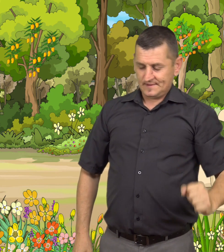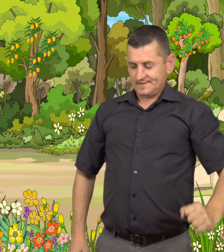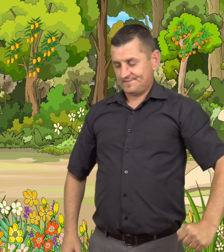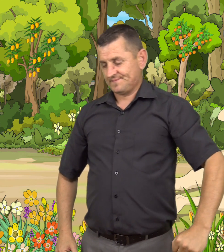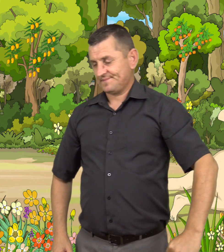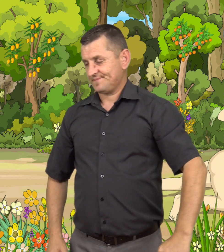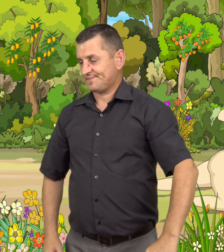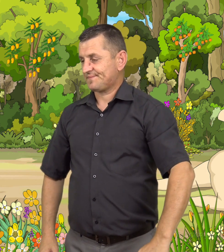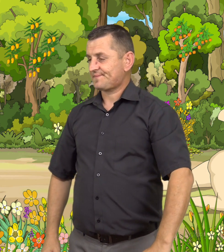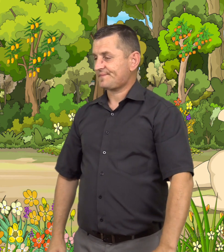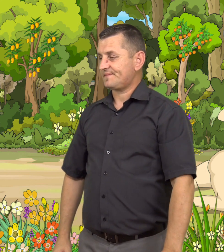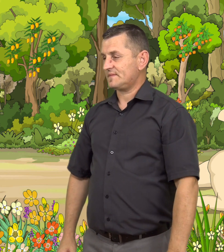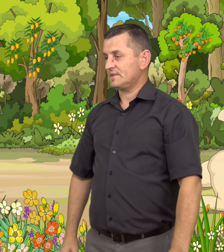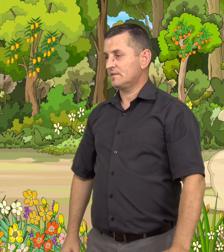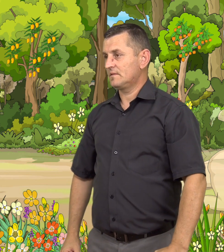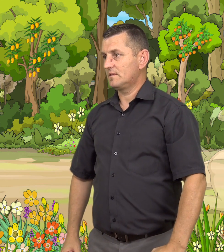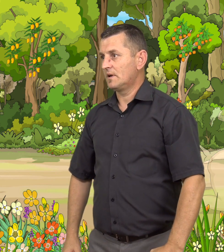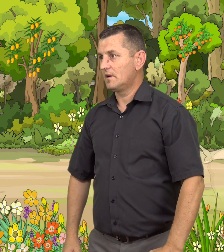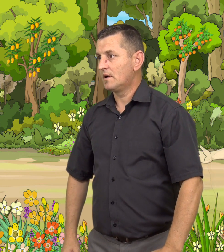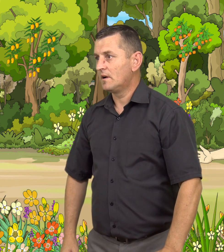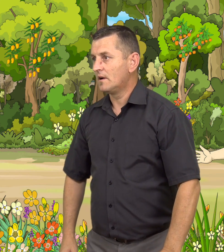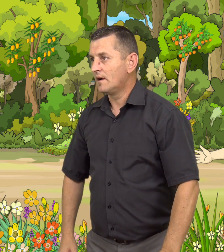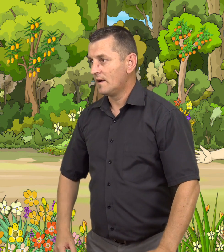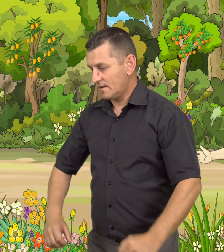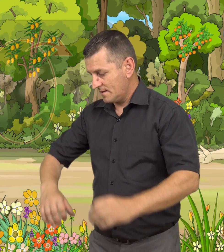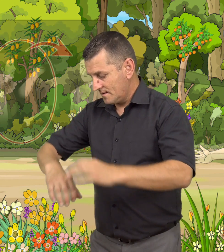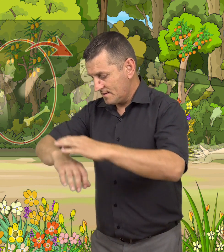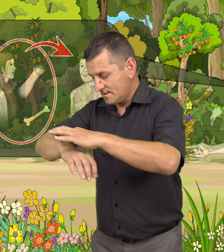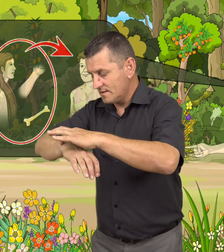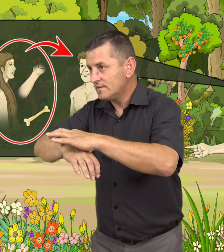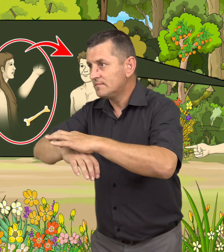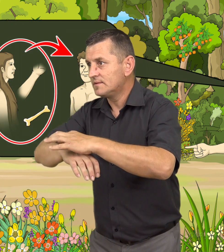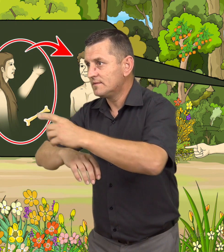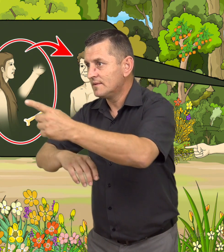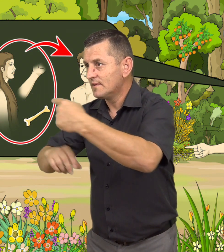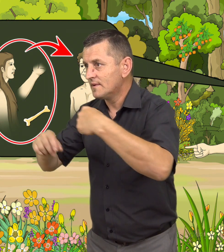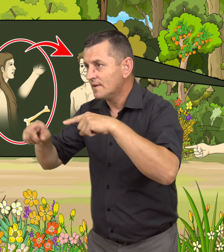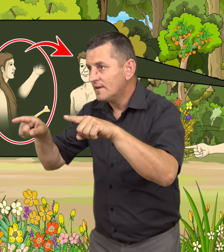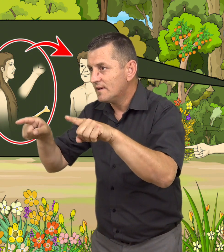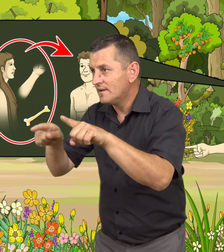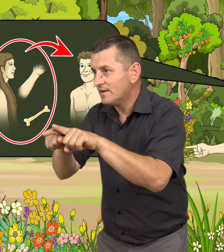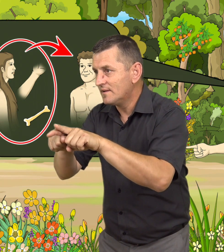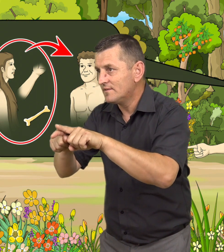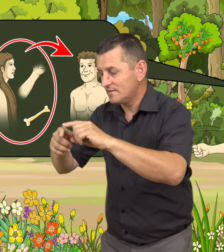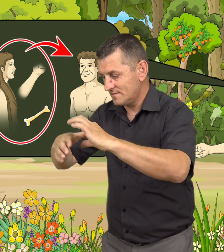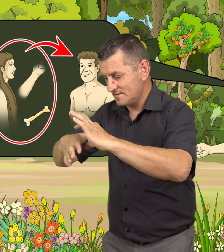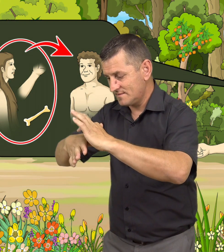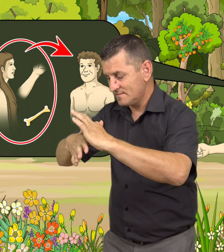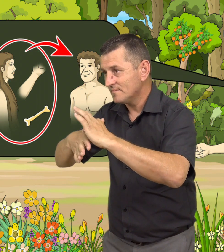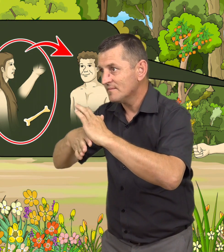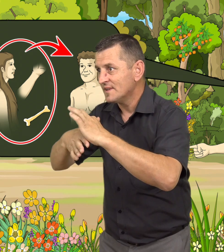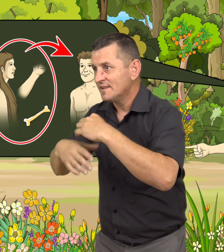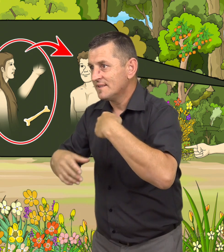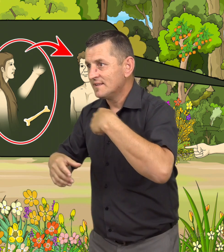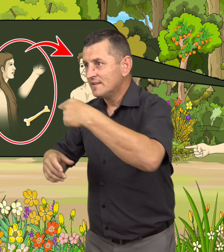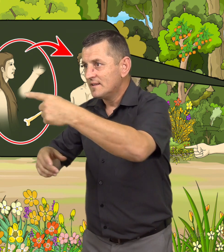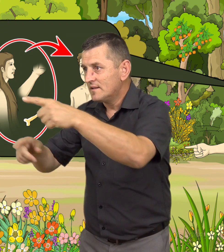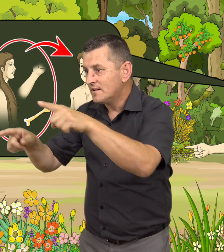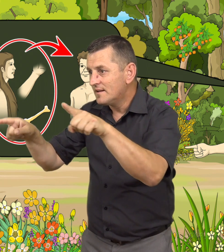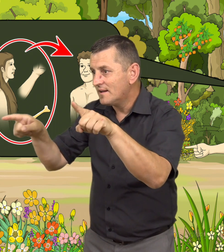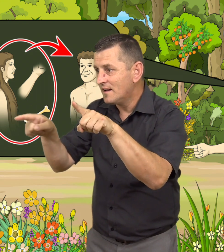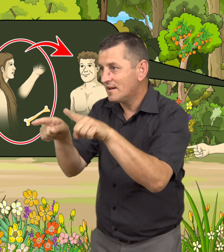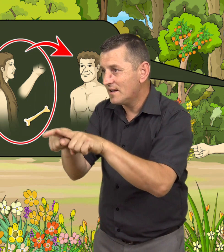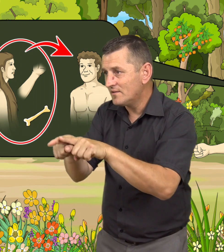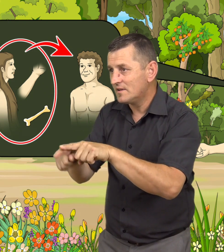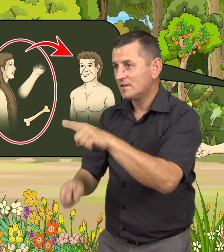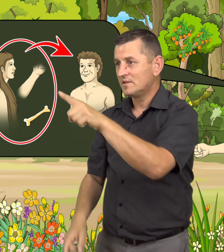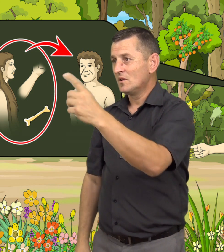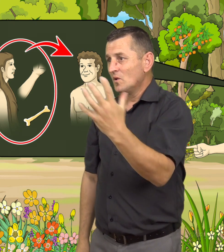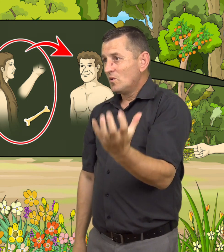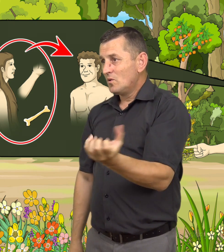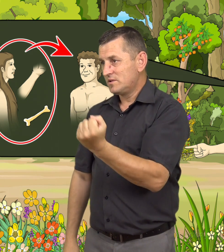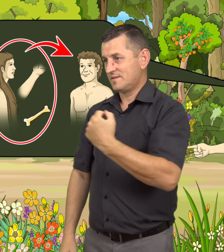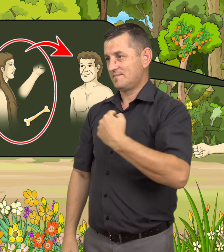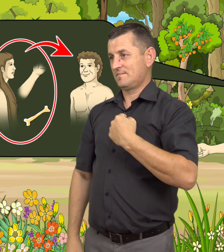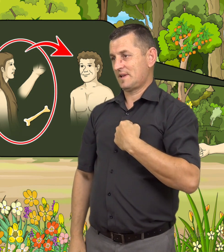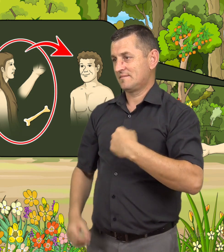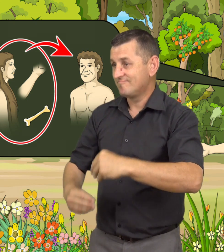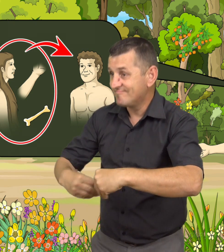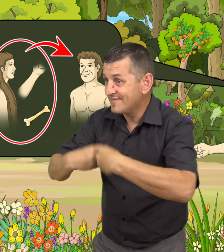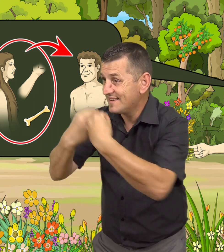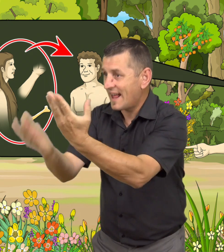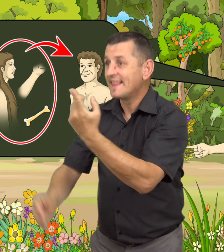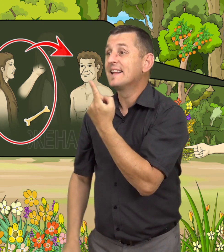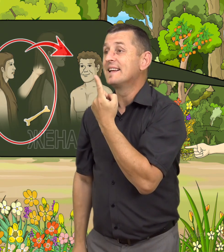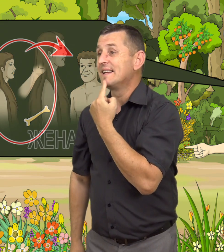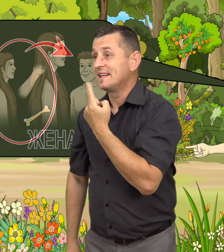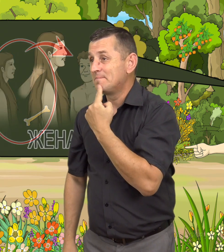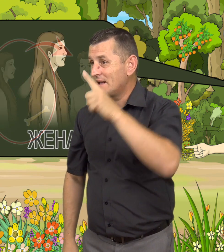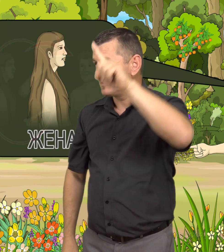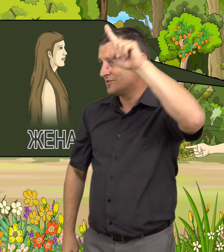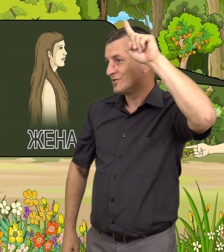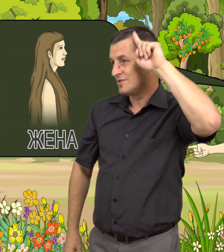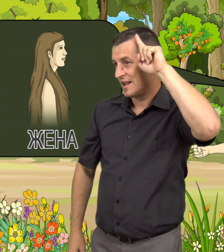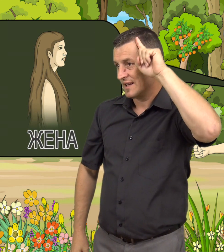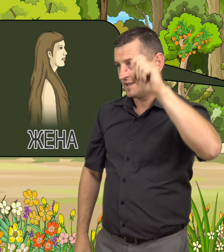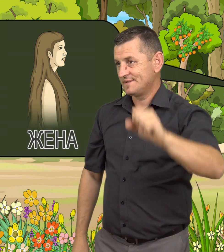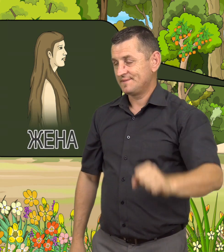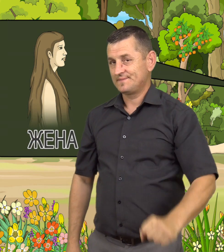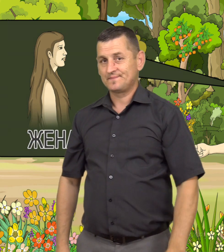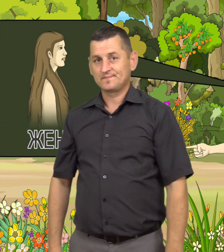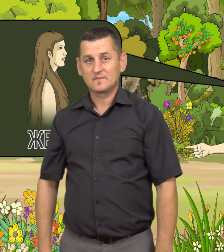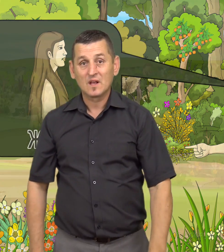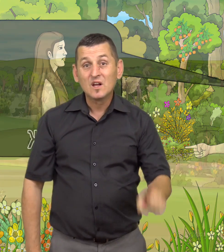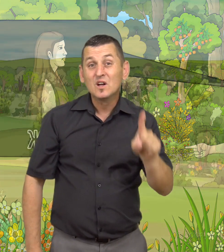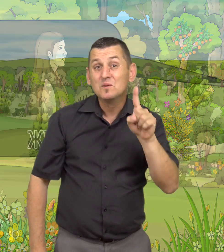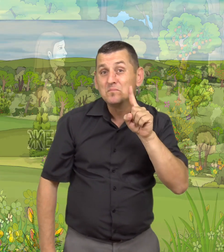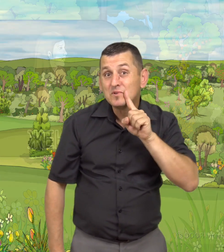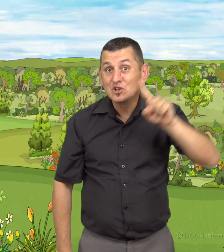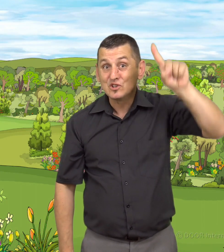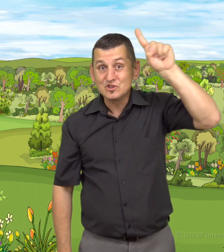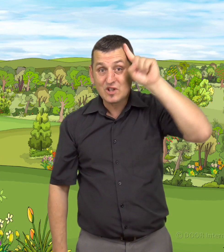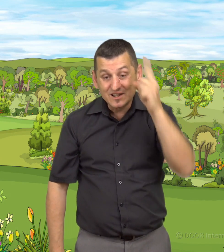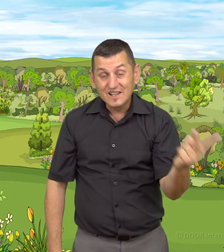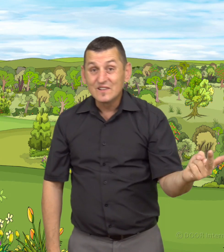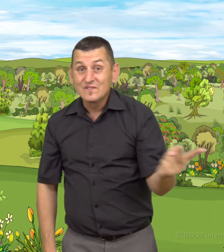And the man said: “This is now bone of my bones and flesh of my flesh; she shall be called ‘woman,’ for out of man she was taken.”